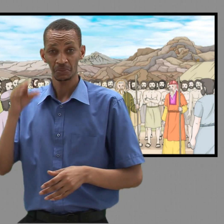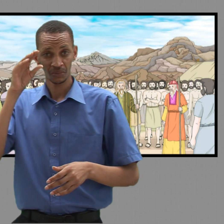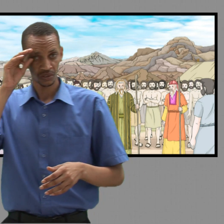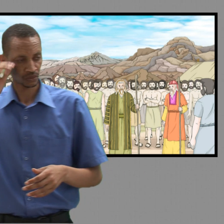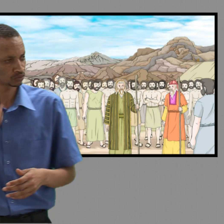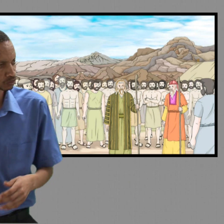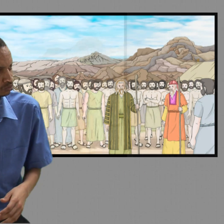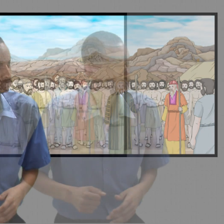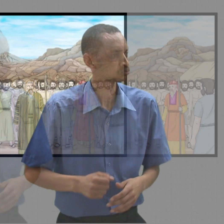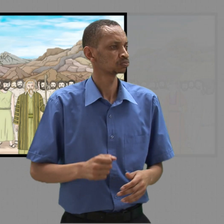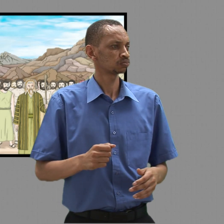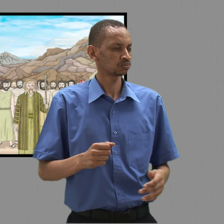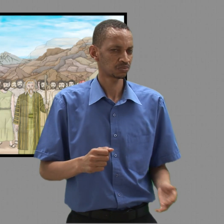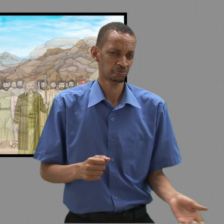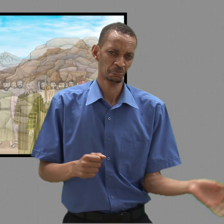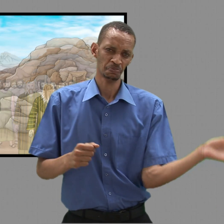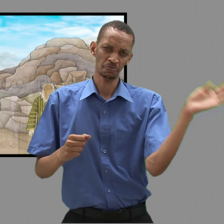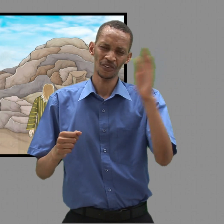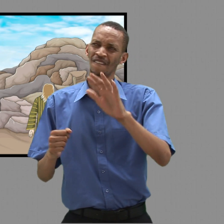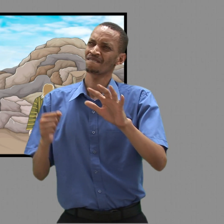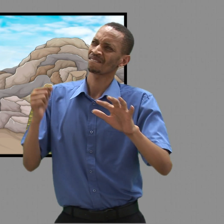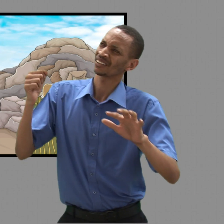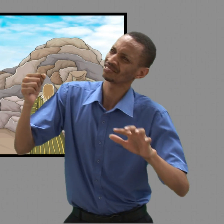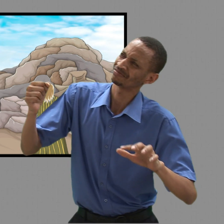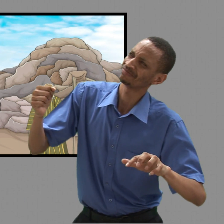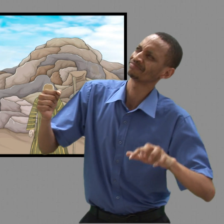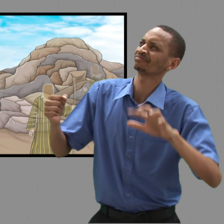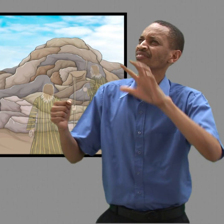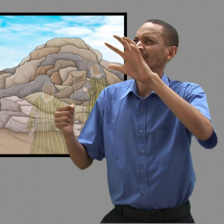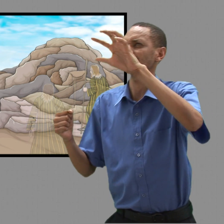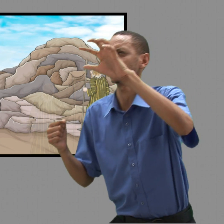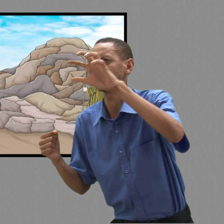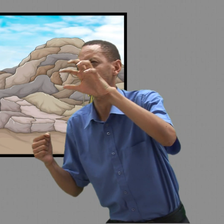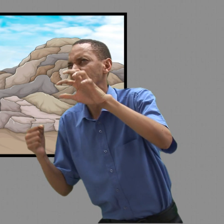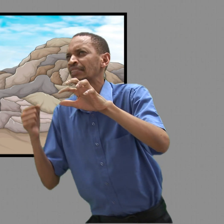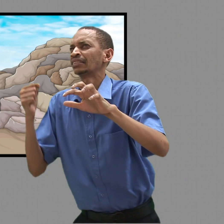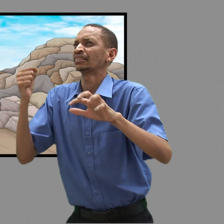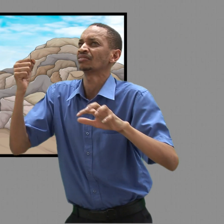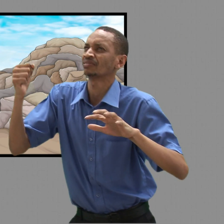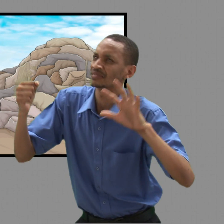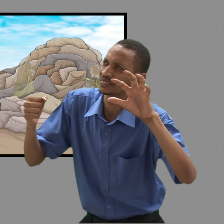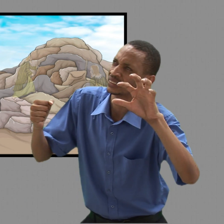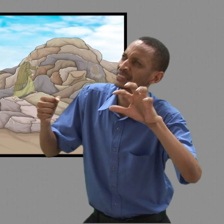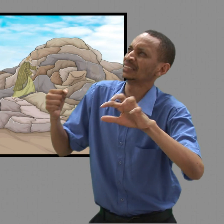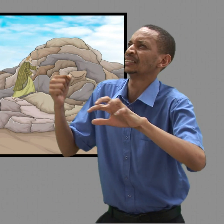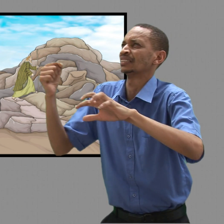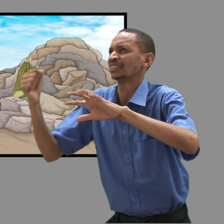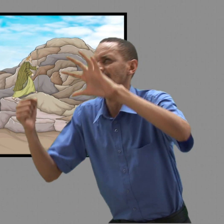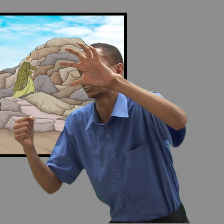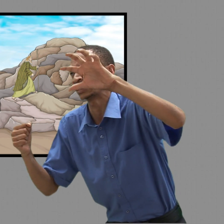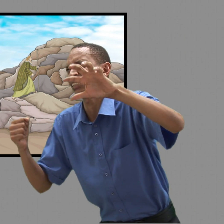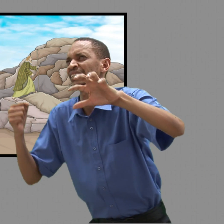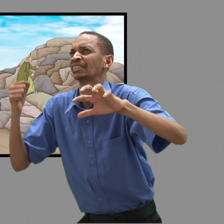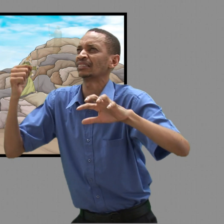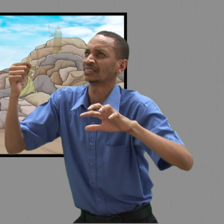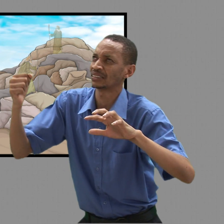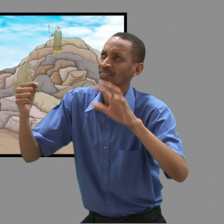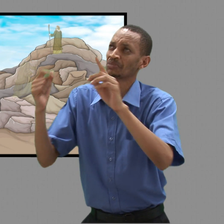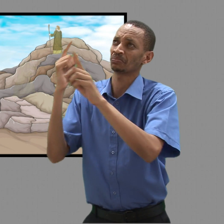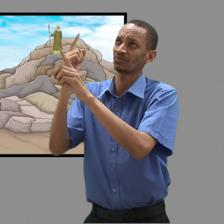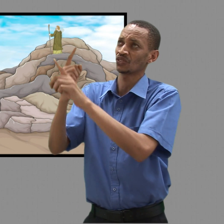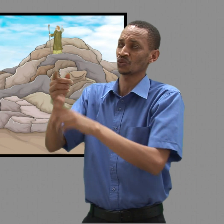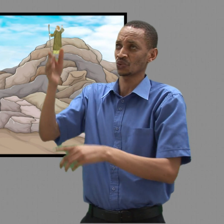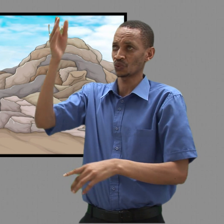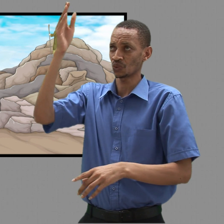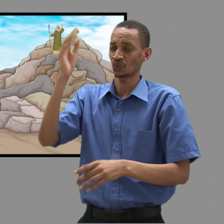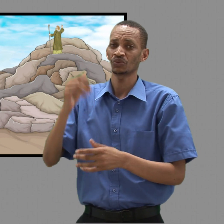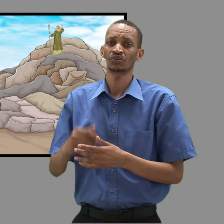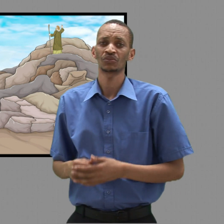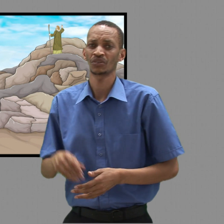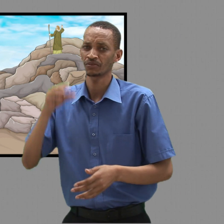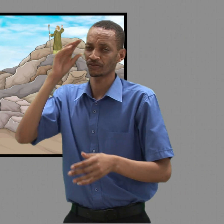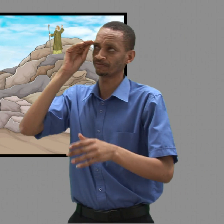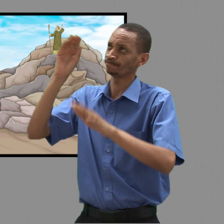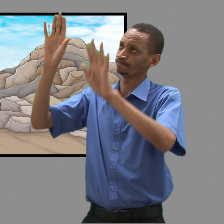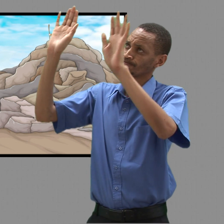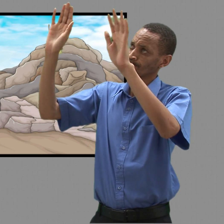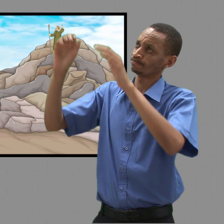So Moses brought their words back to the LORD.